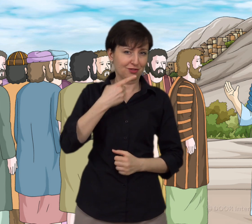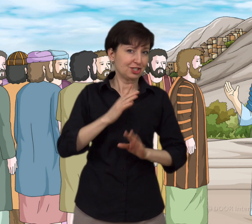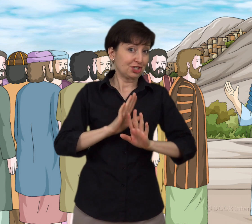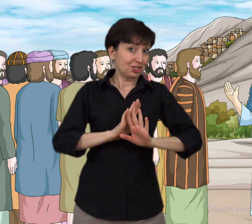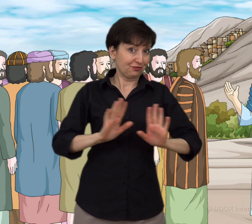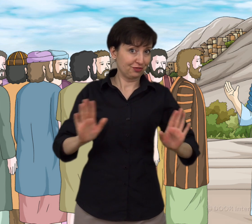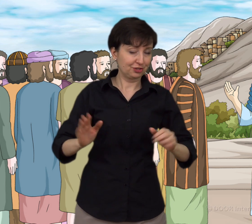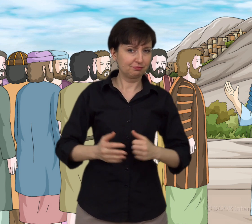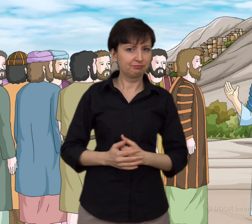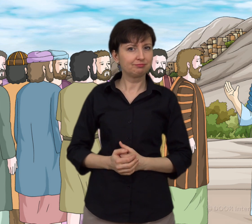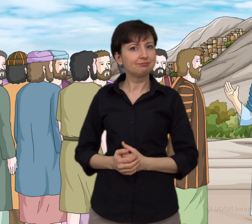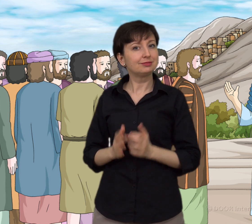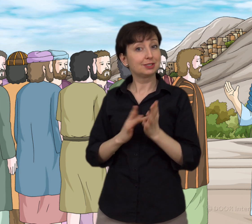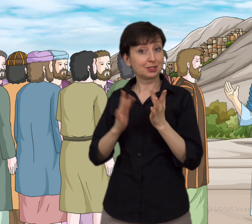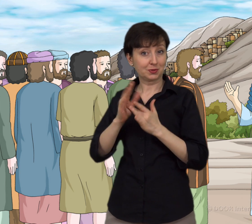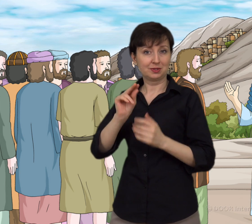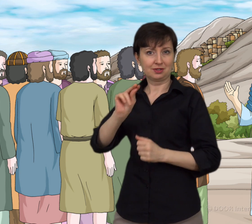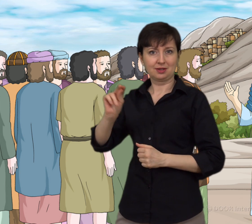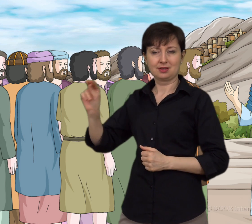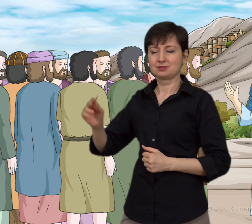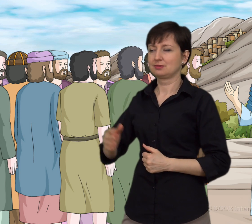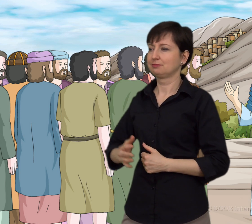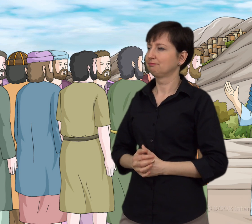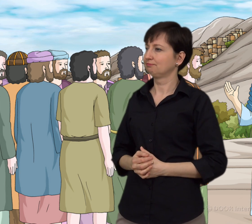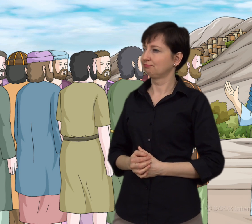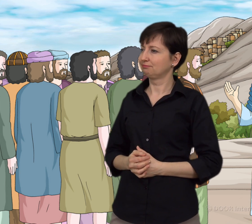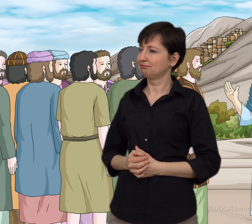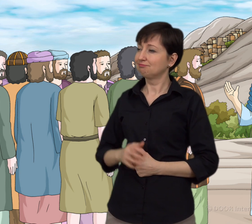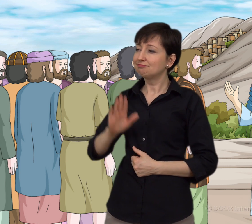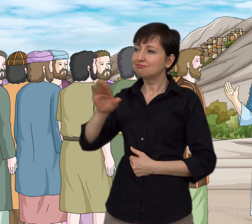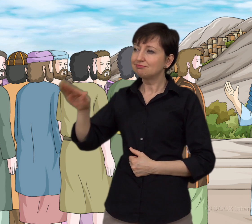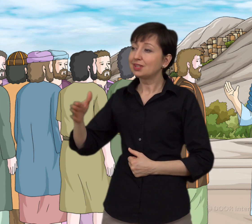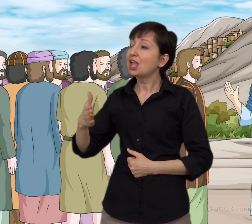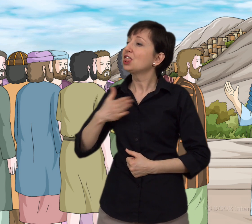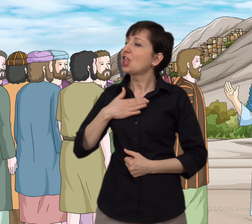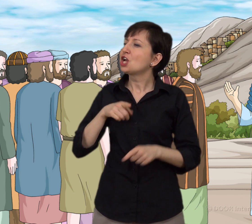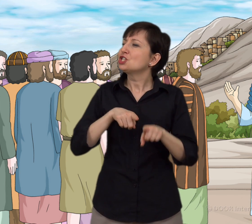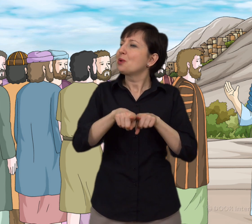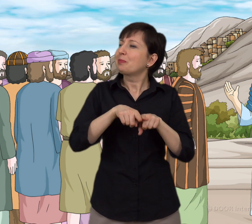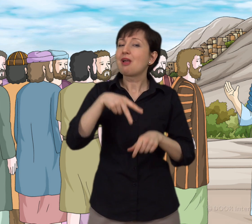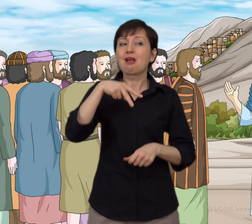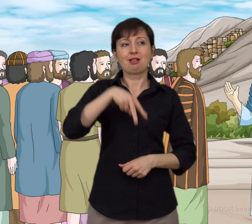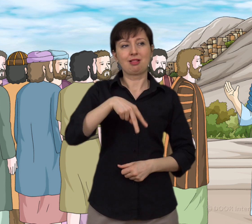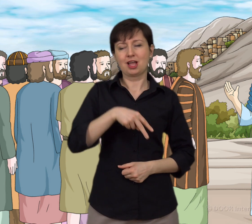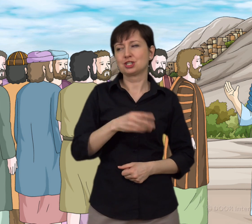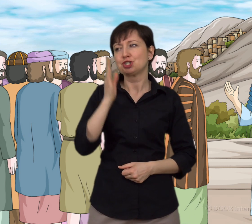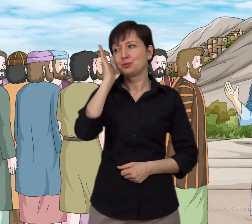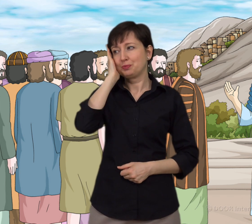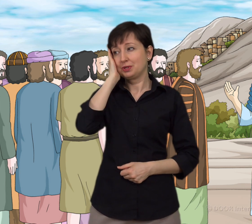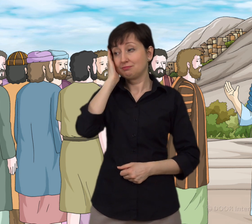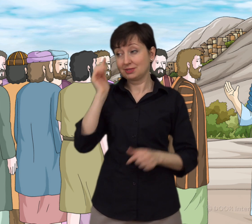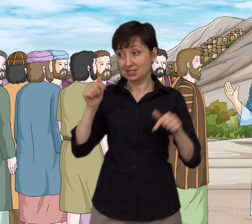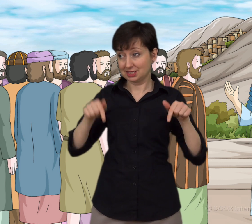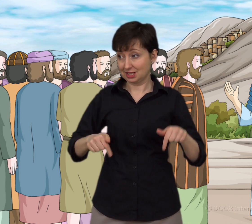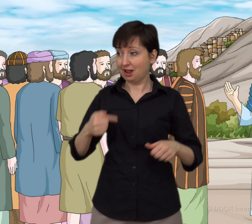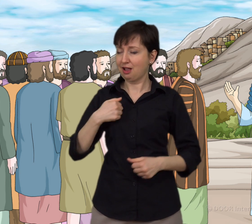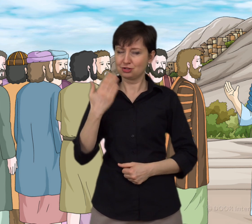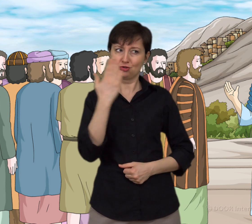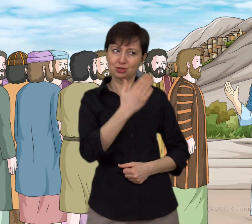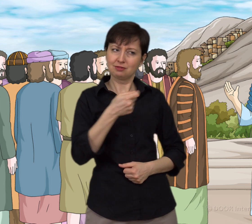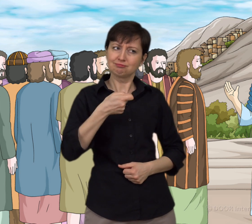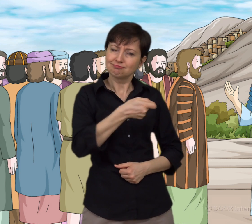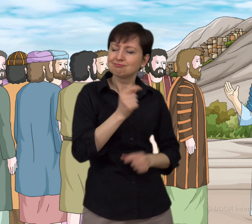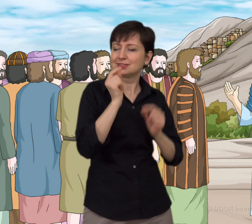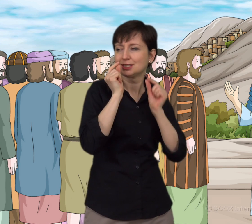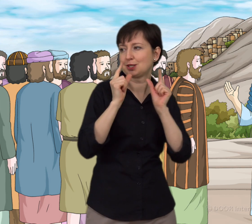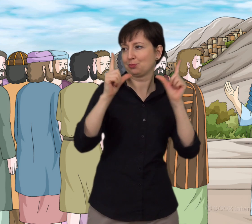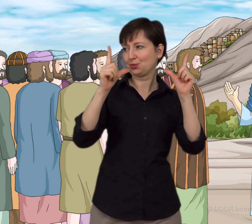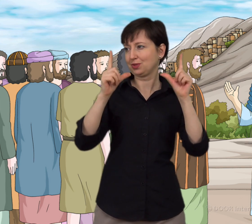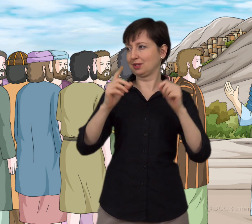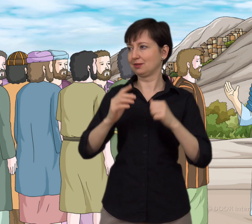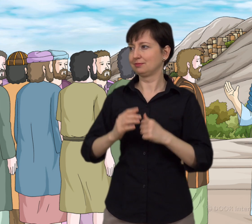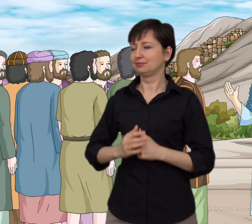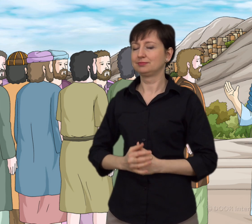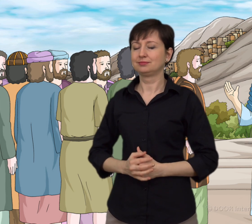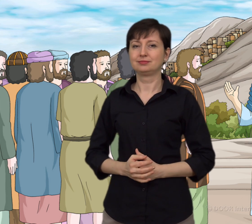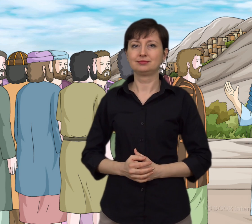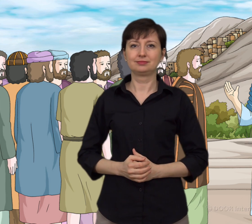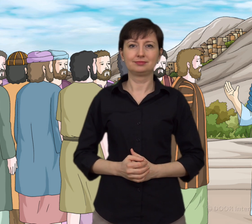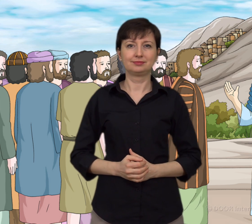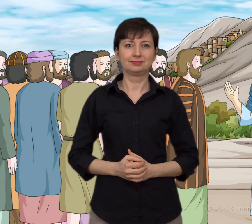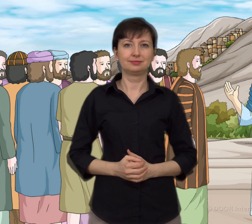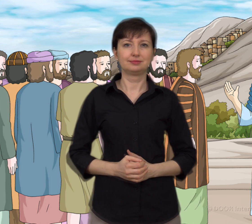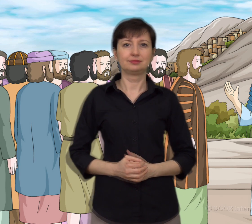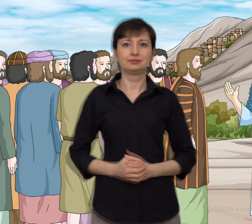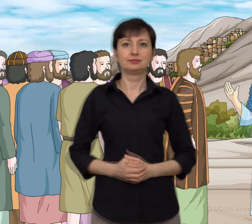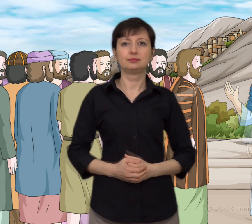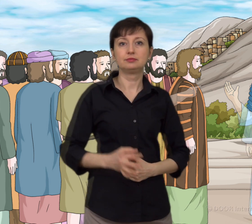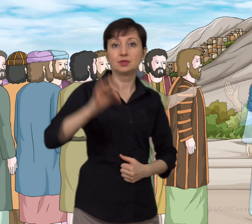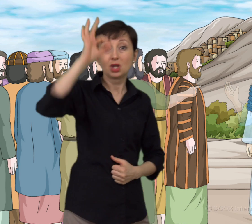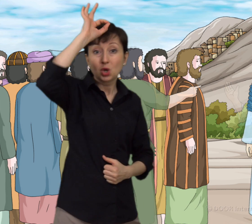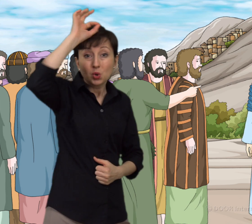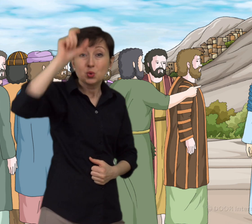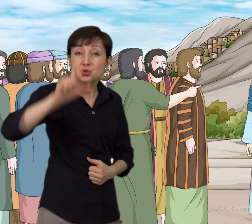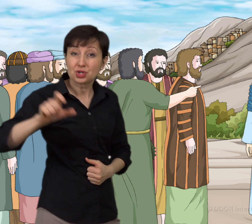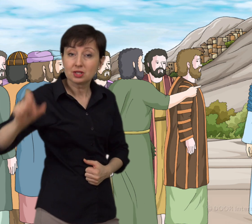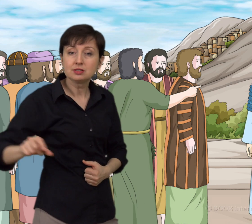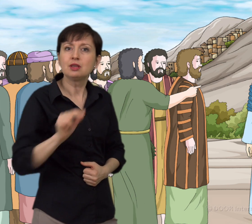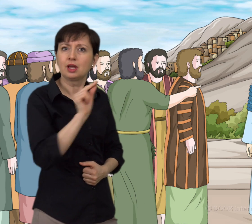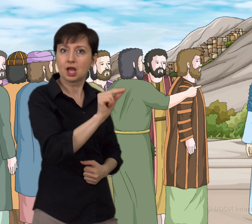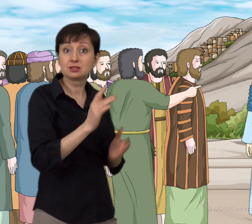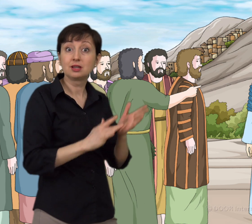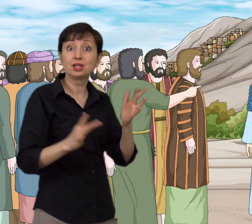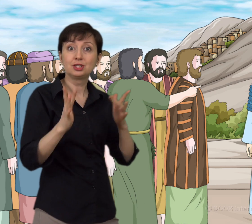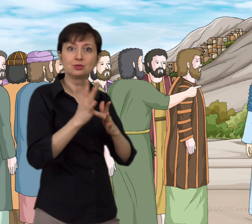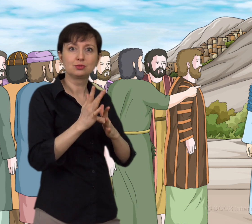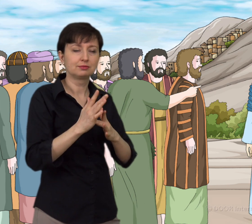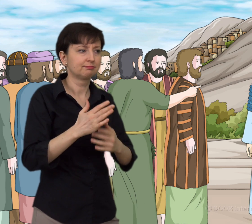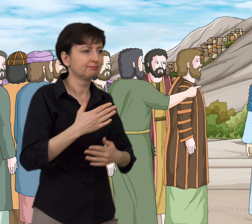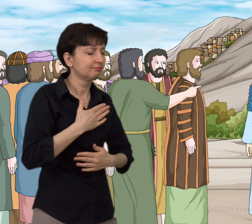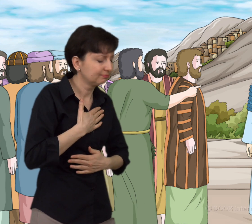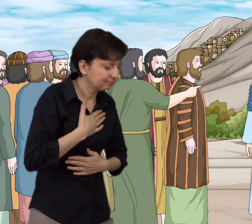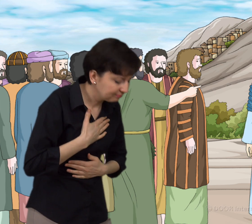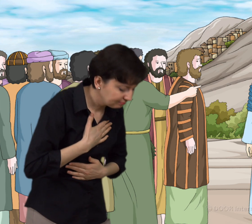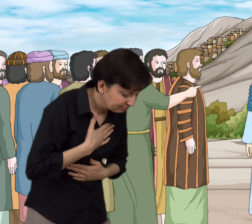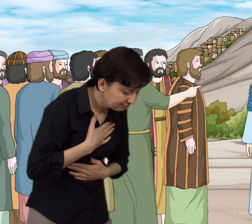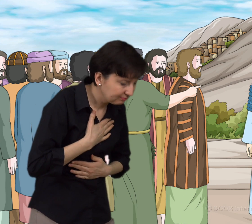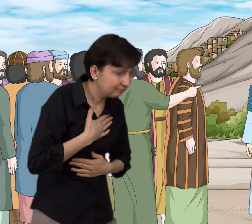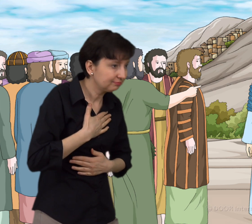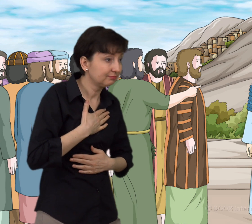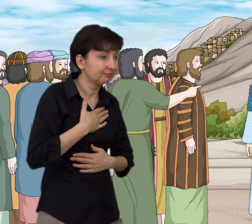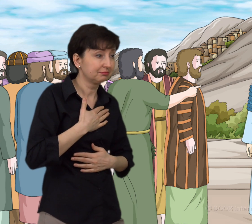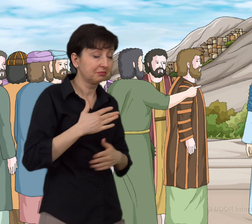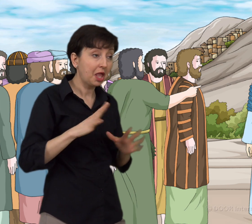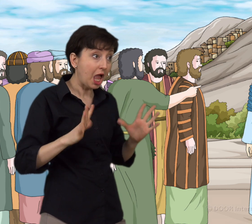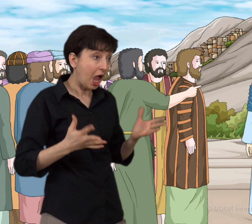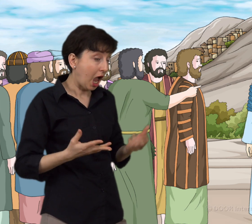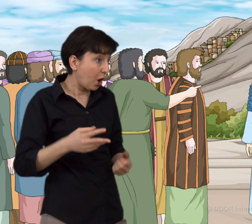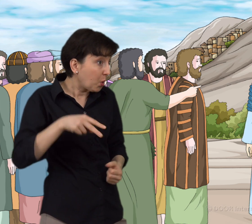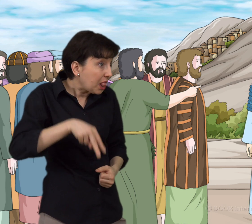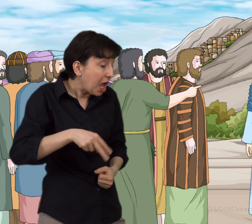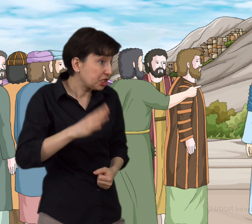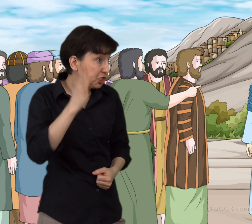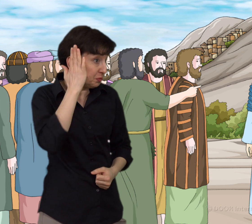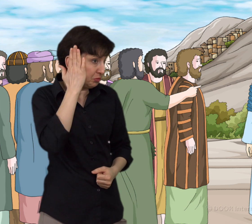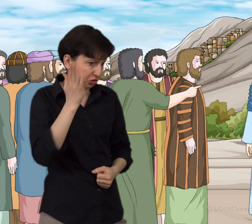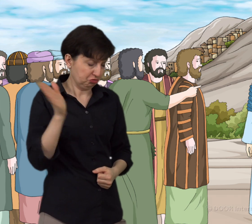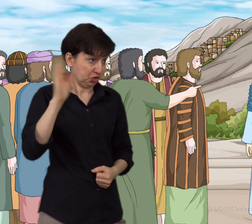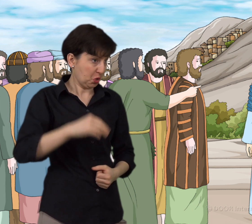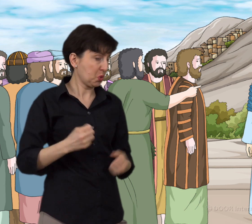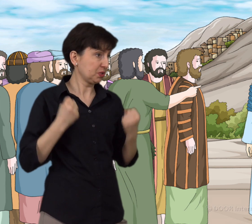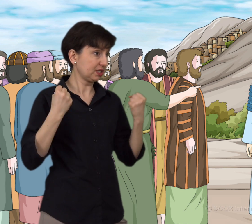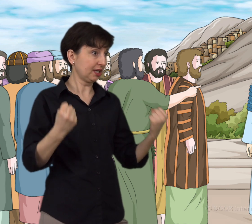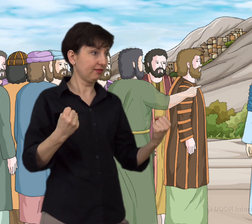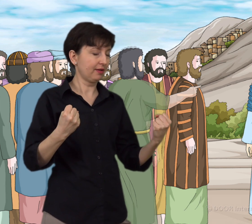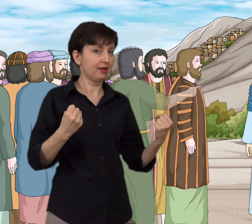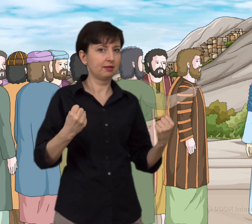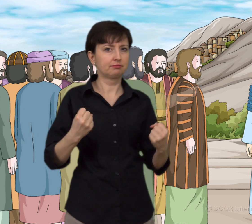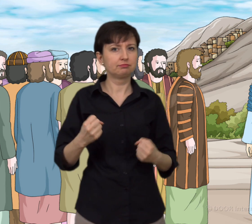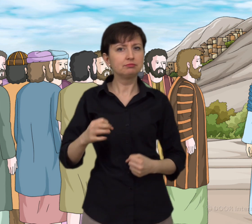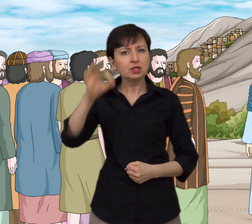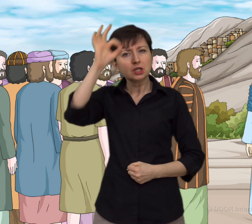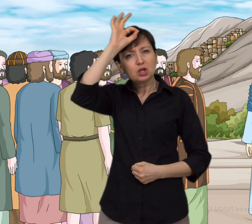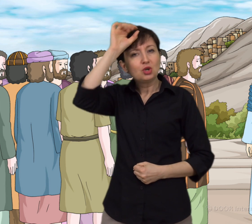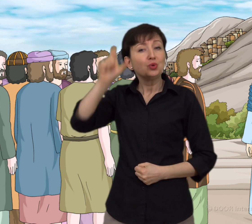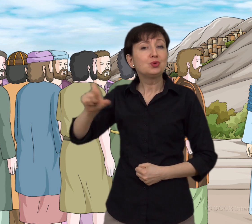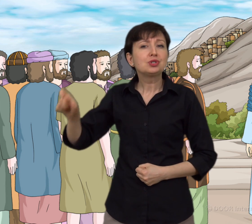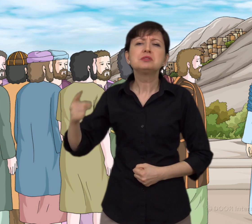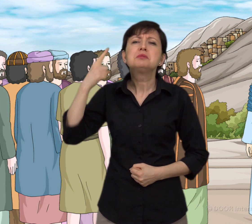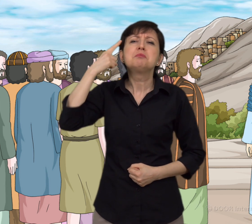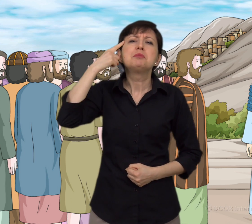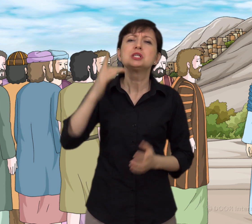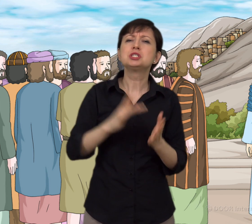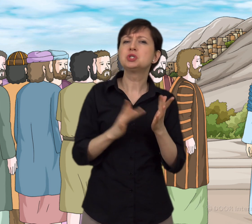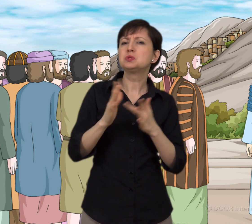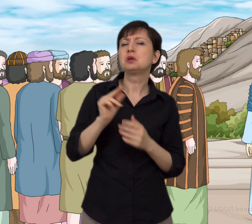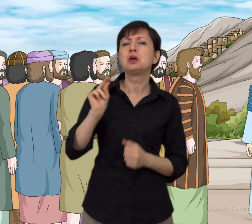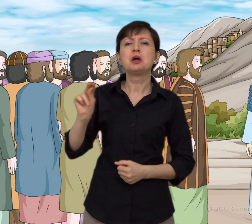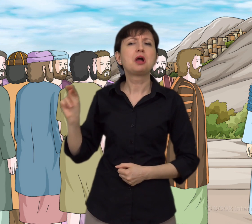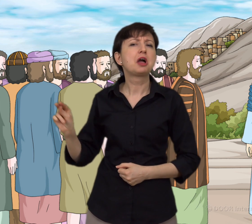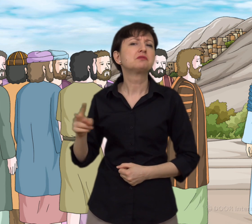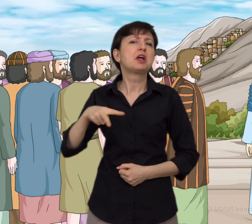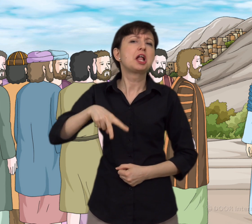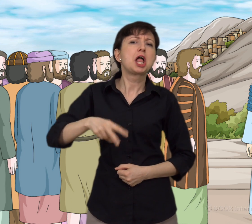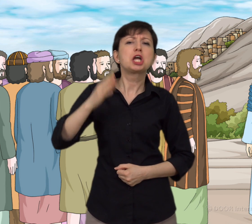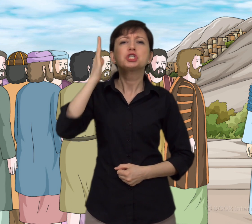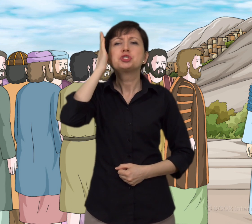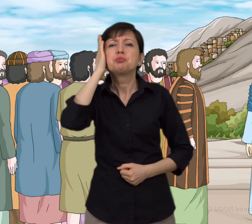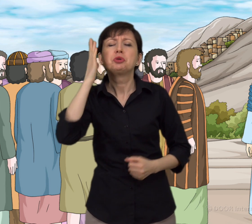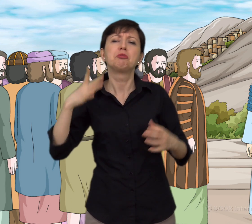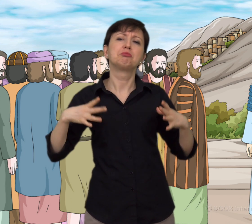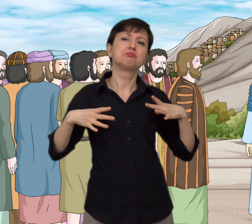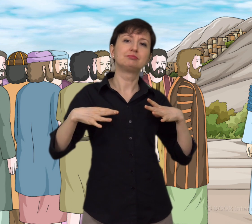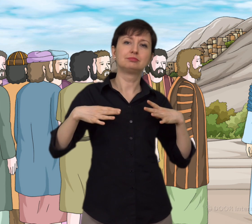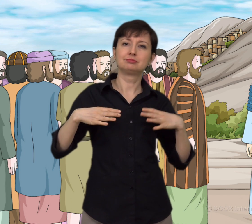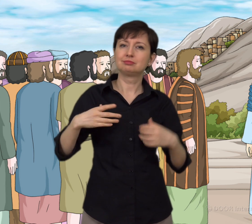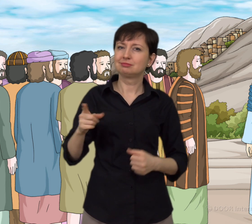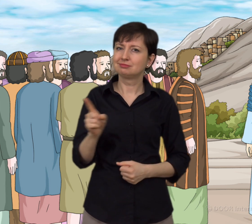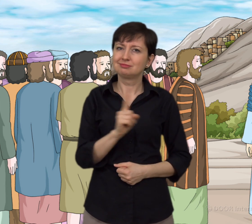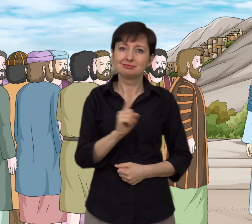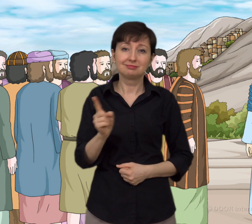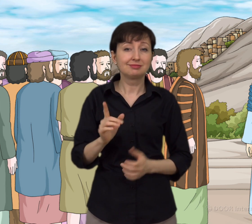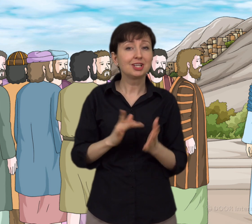After He had said this, He told them, “Our friend Lazarus has fallen asleep, but I am going there to wake him up.” His disciples replied, “Lord, if he is sleeping, he will get better.”